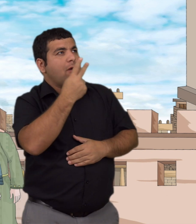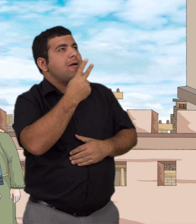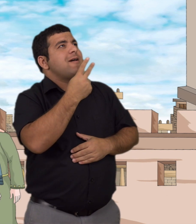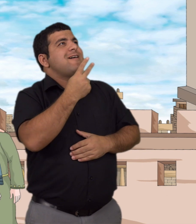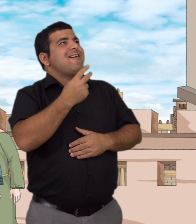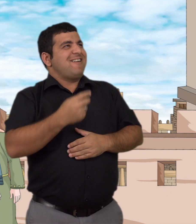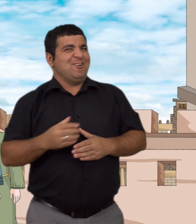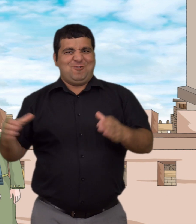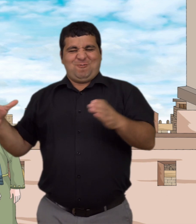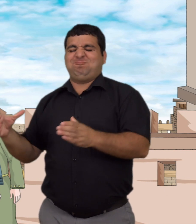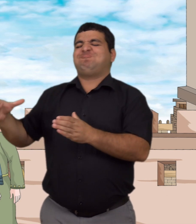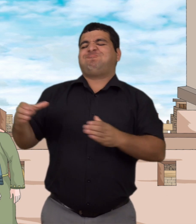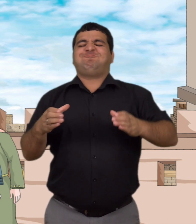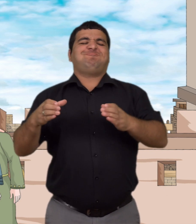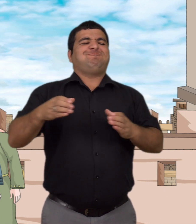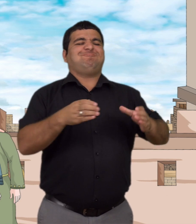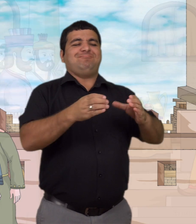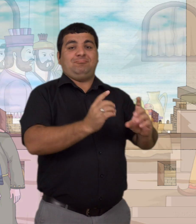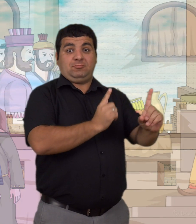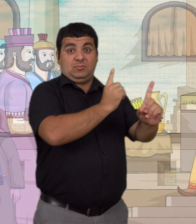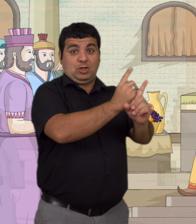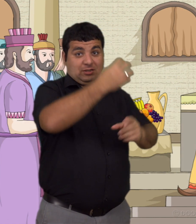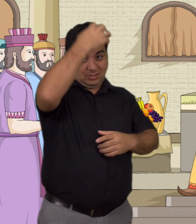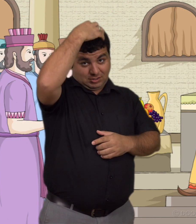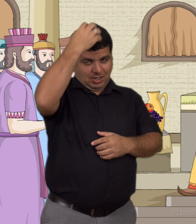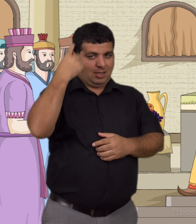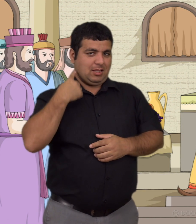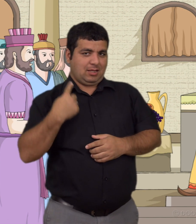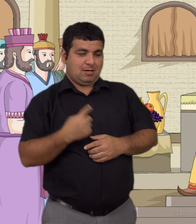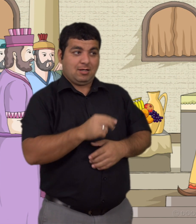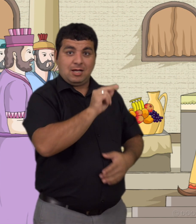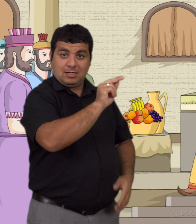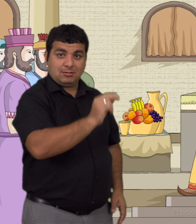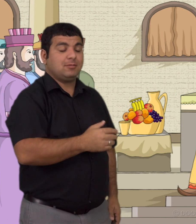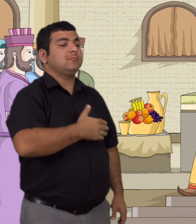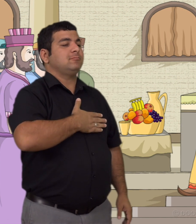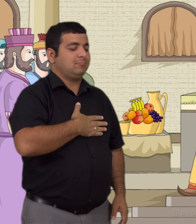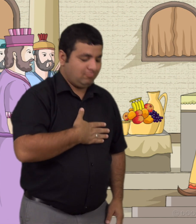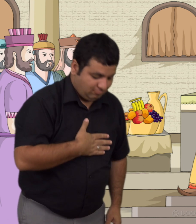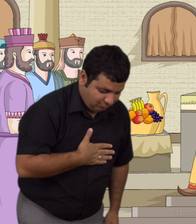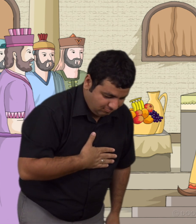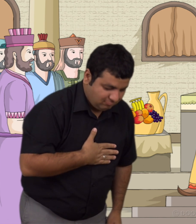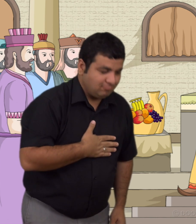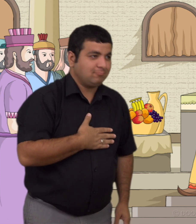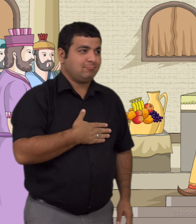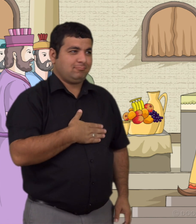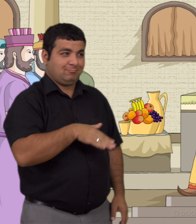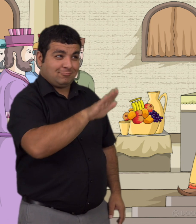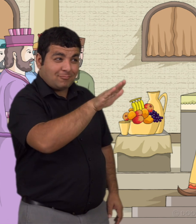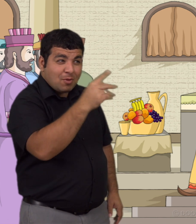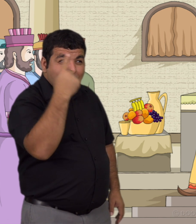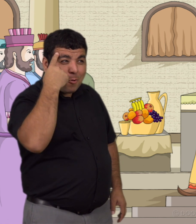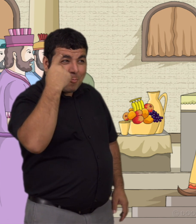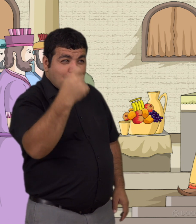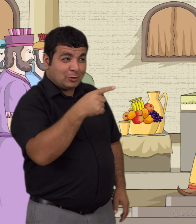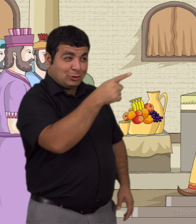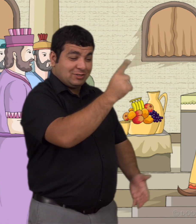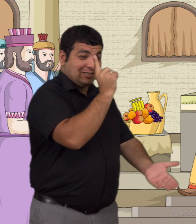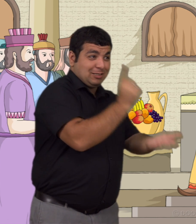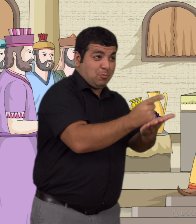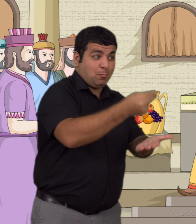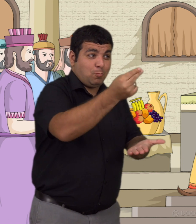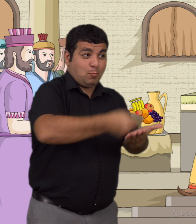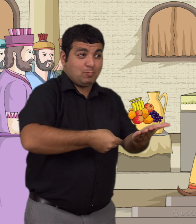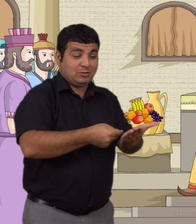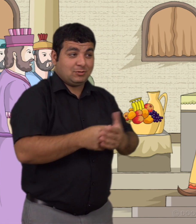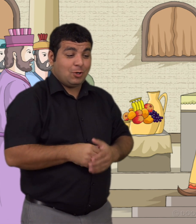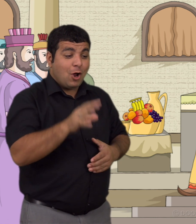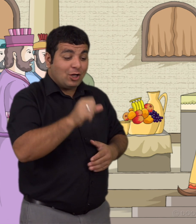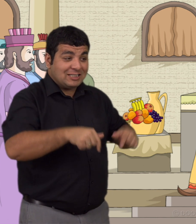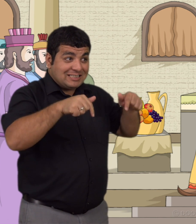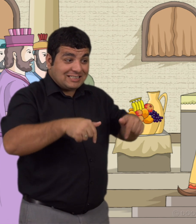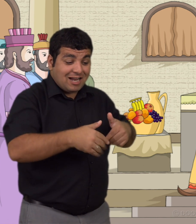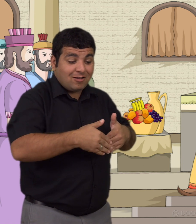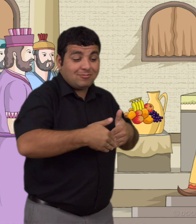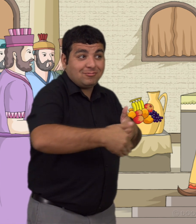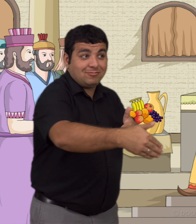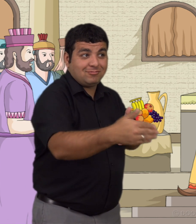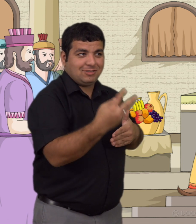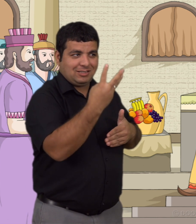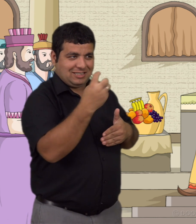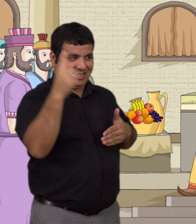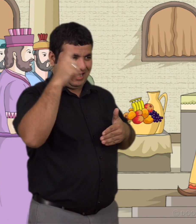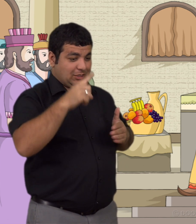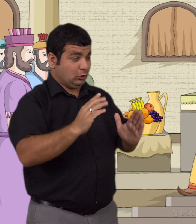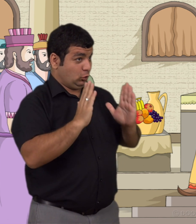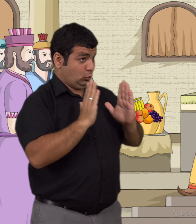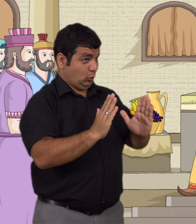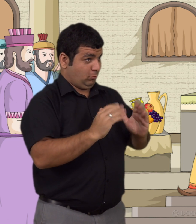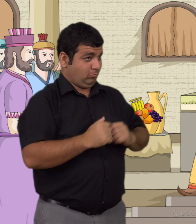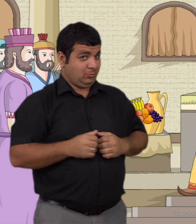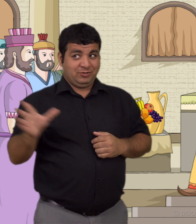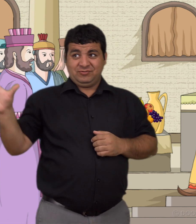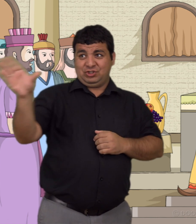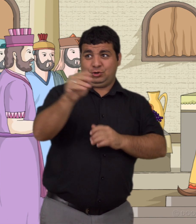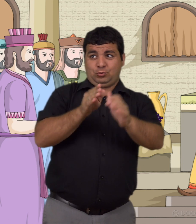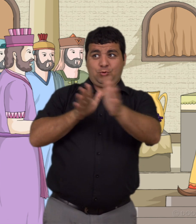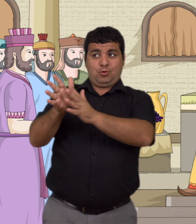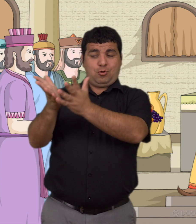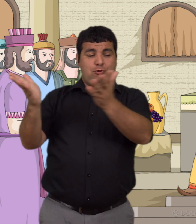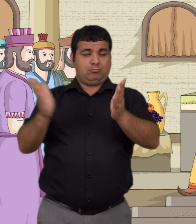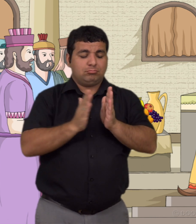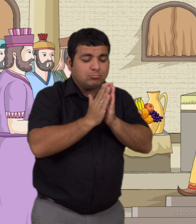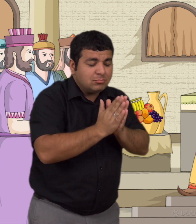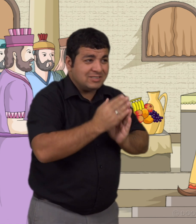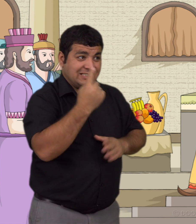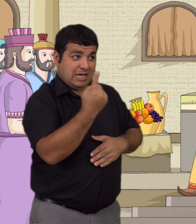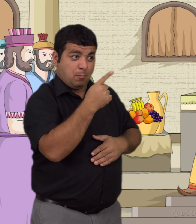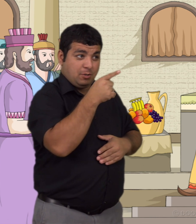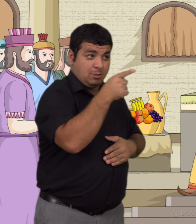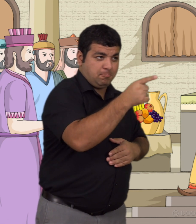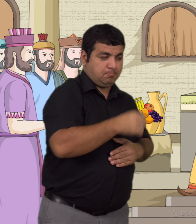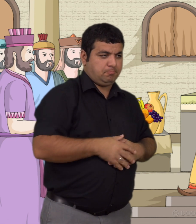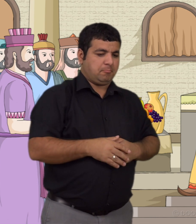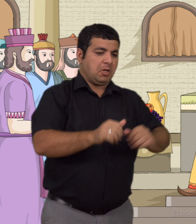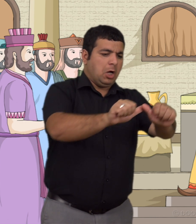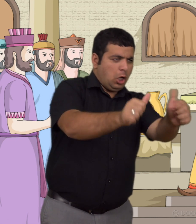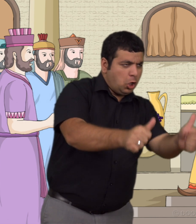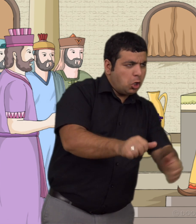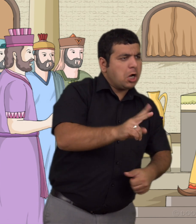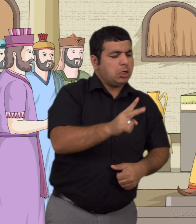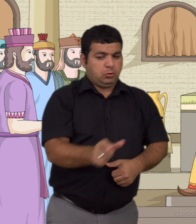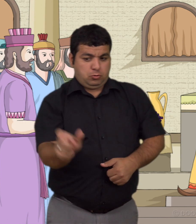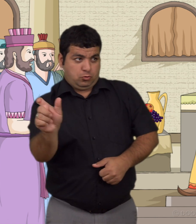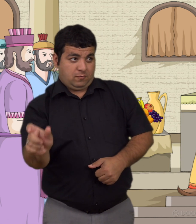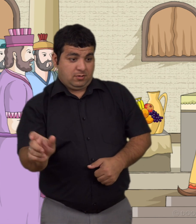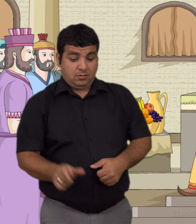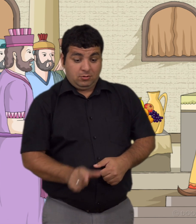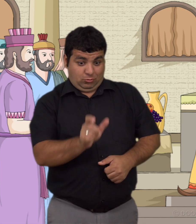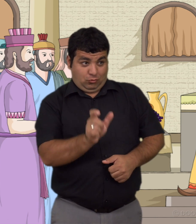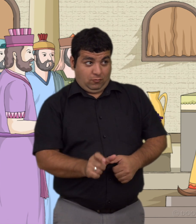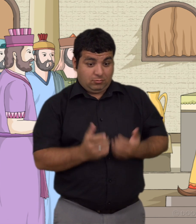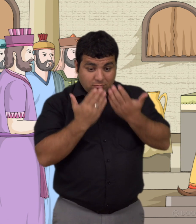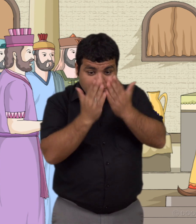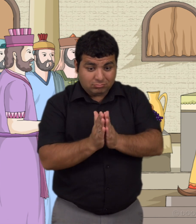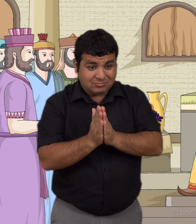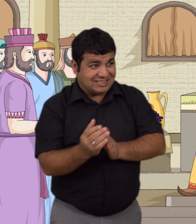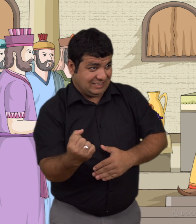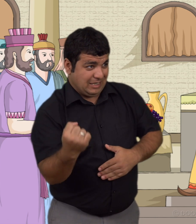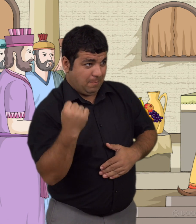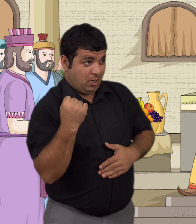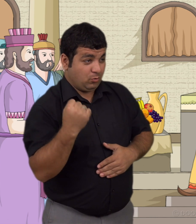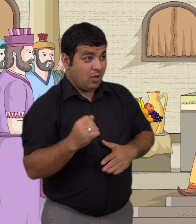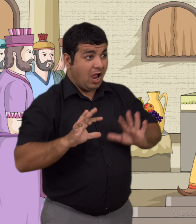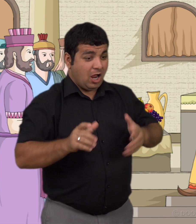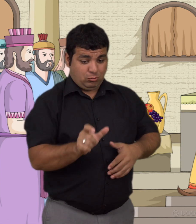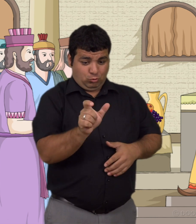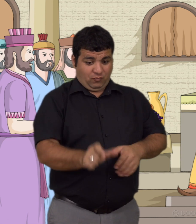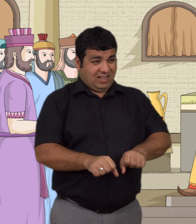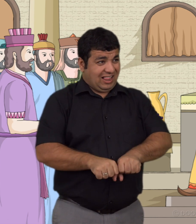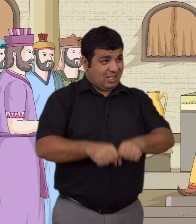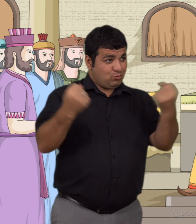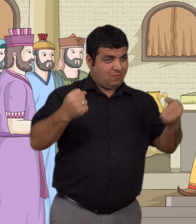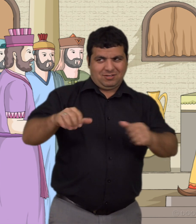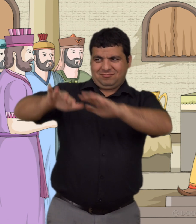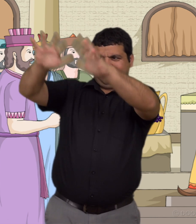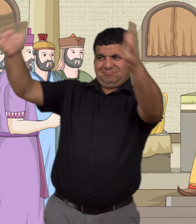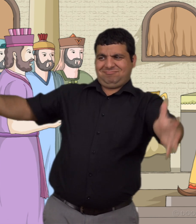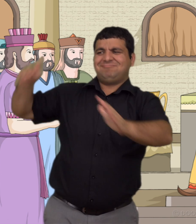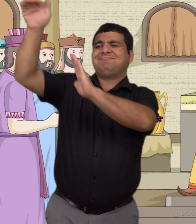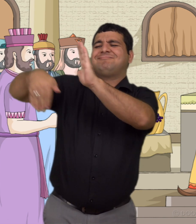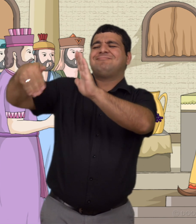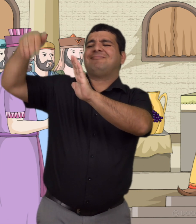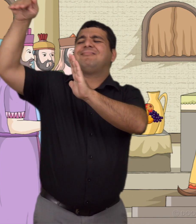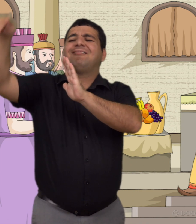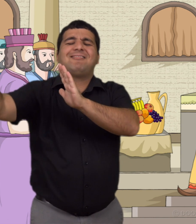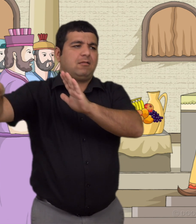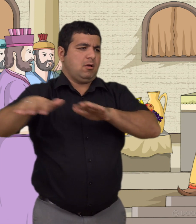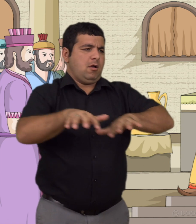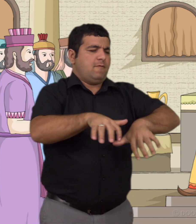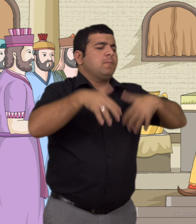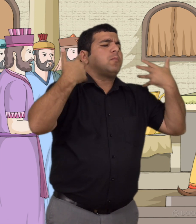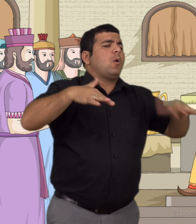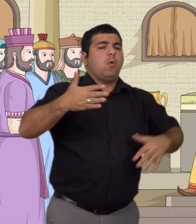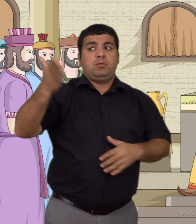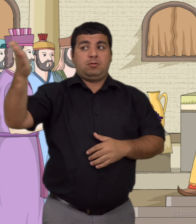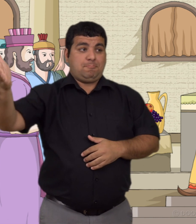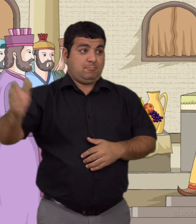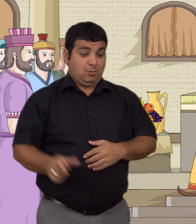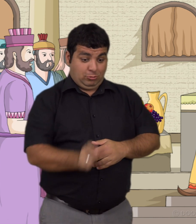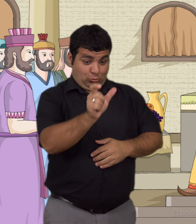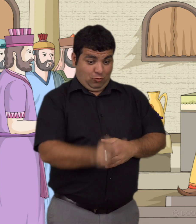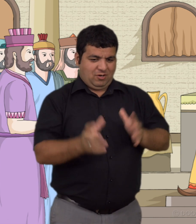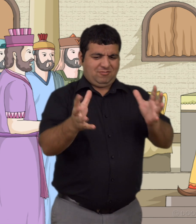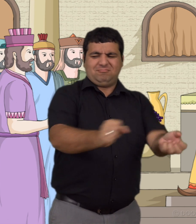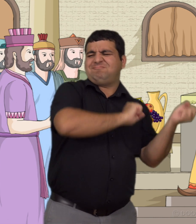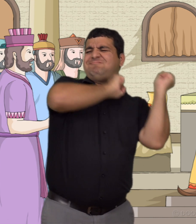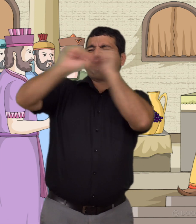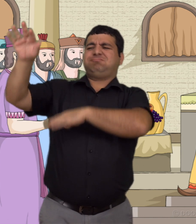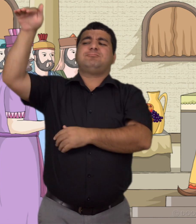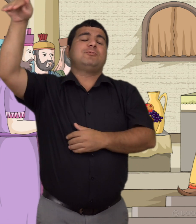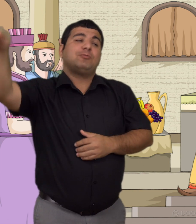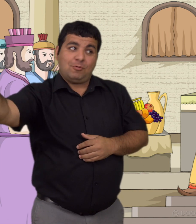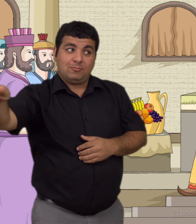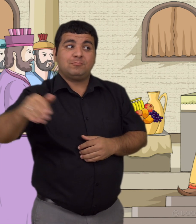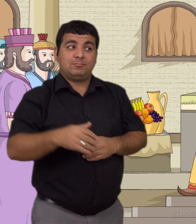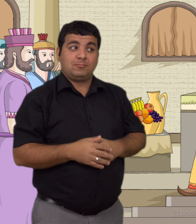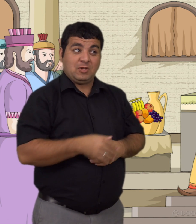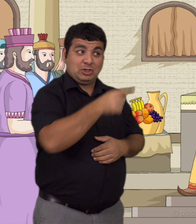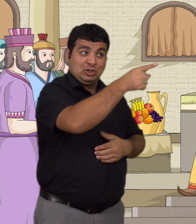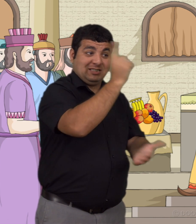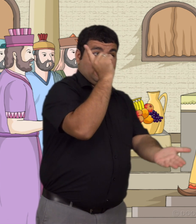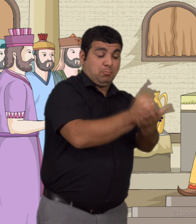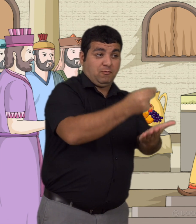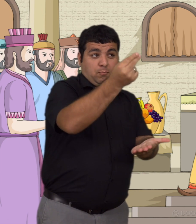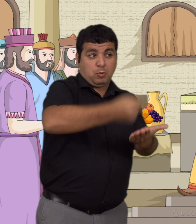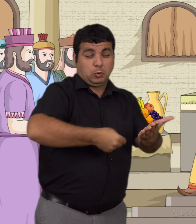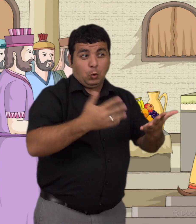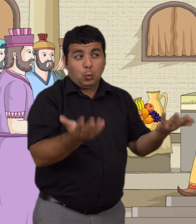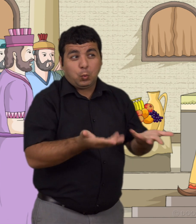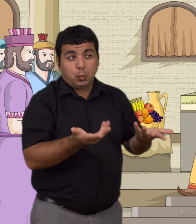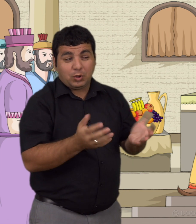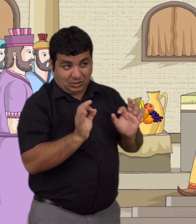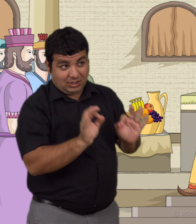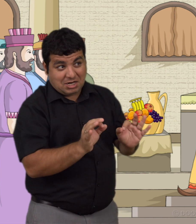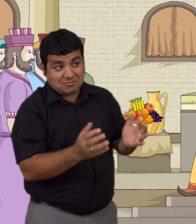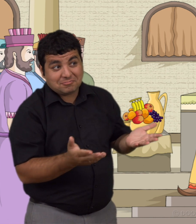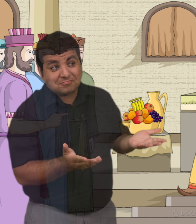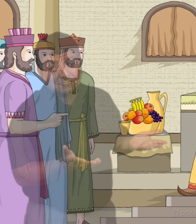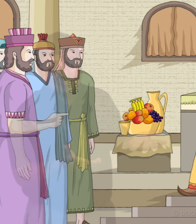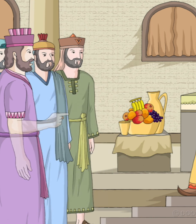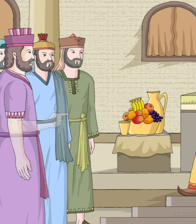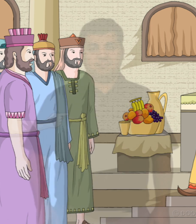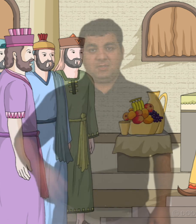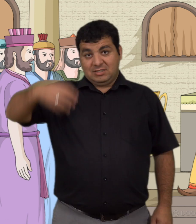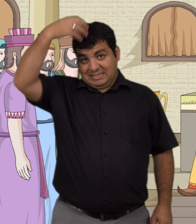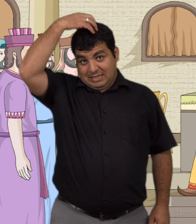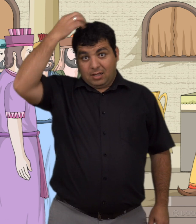So they approached the king and asked about his royal decree: “Did you not sign a decree that for thirty days any man who petitions any god or man except you, O king, will be thrown into the den of lions?”